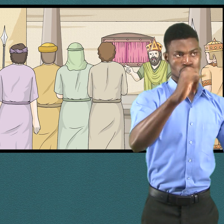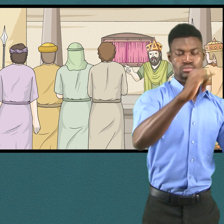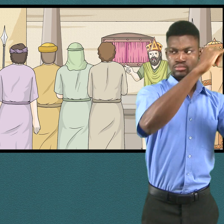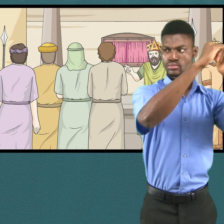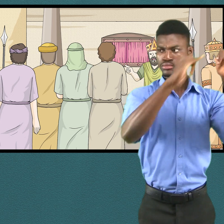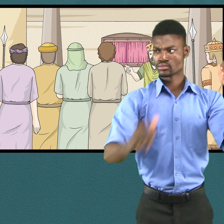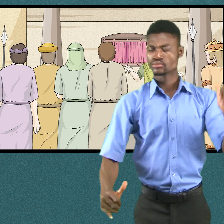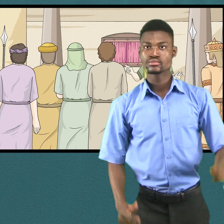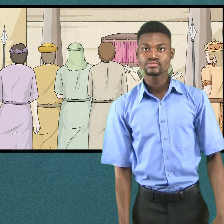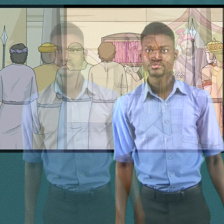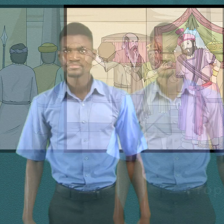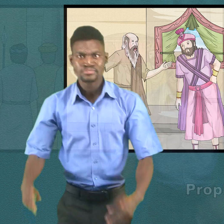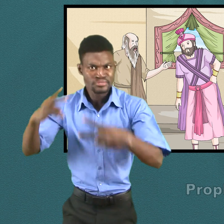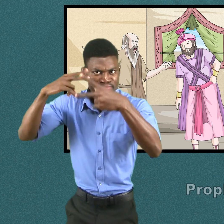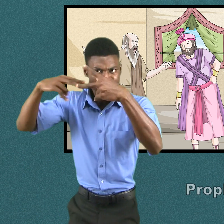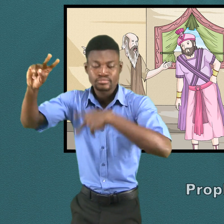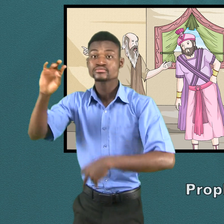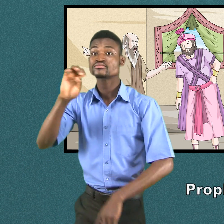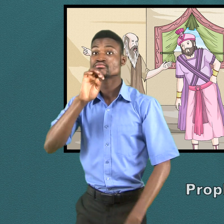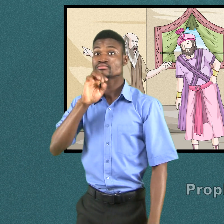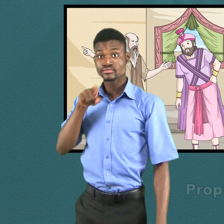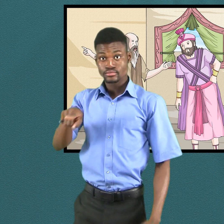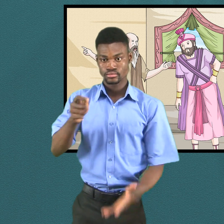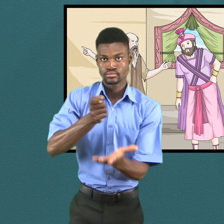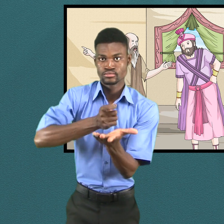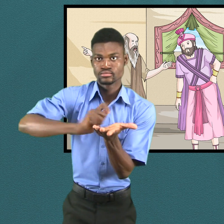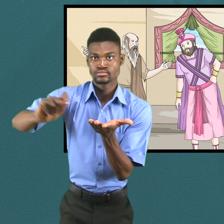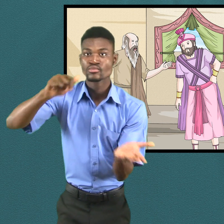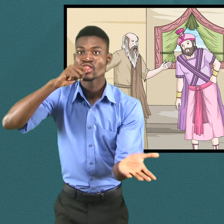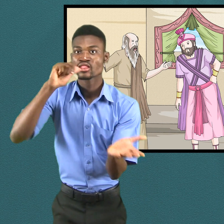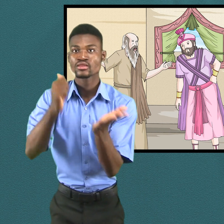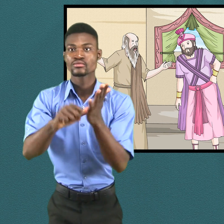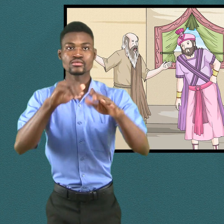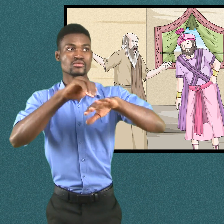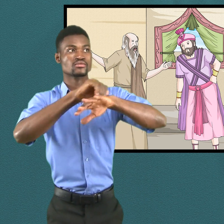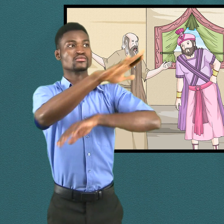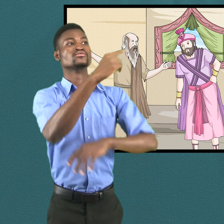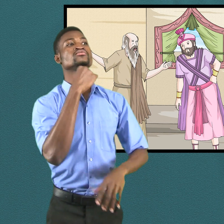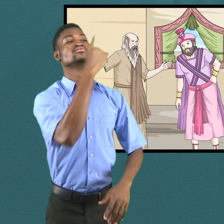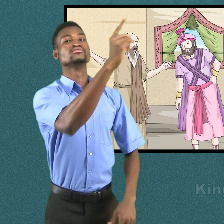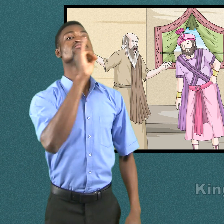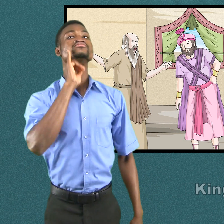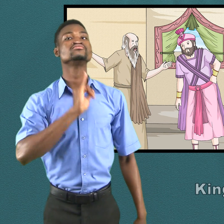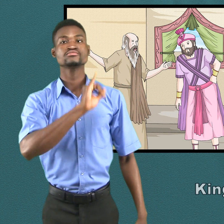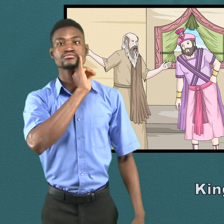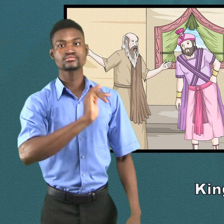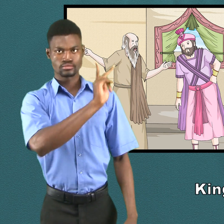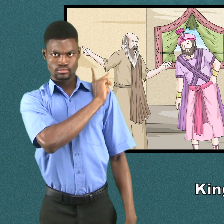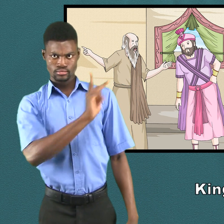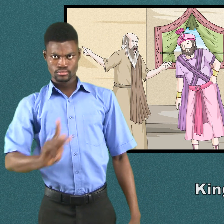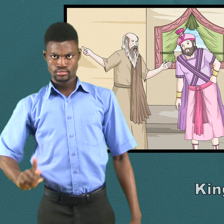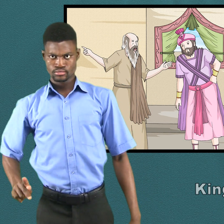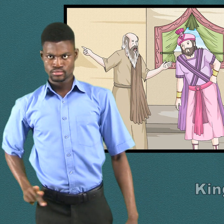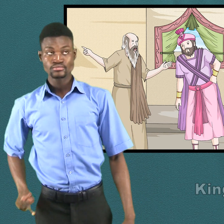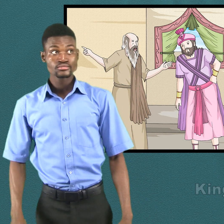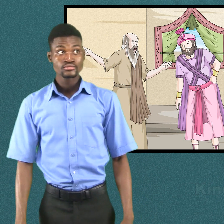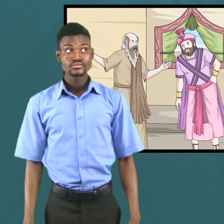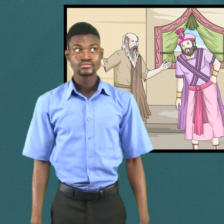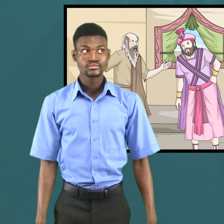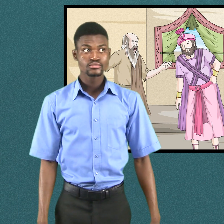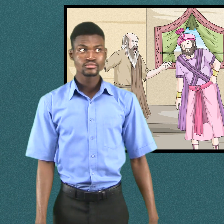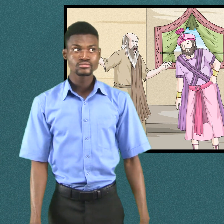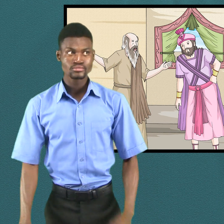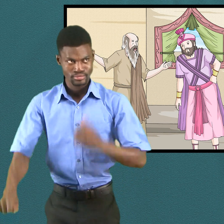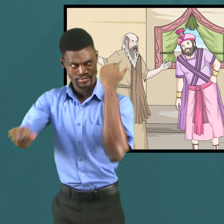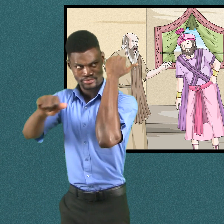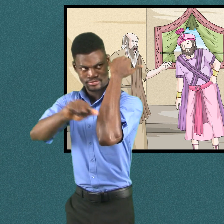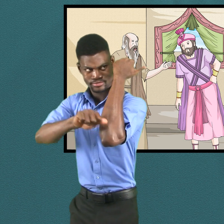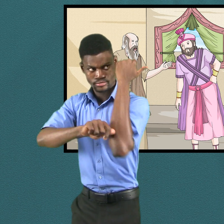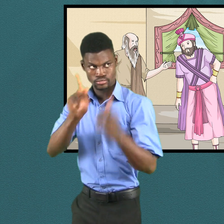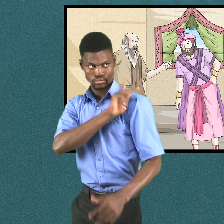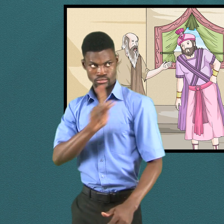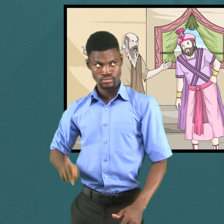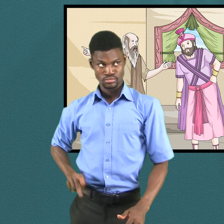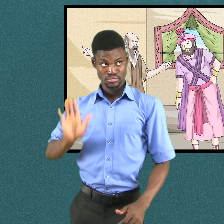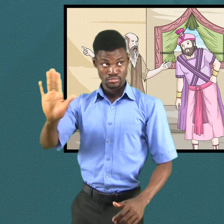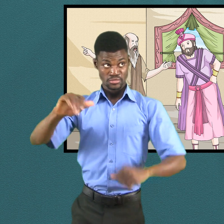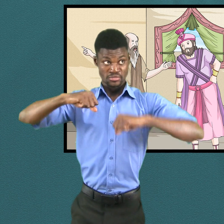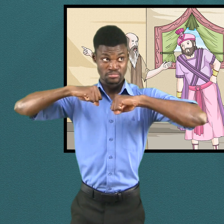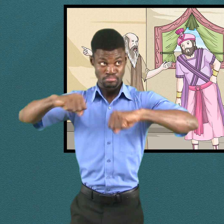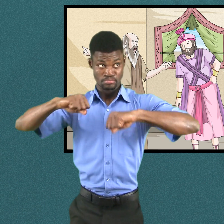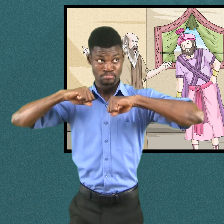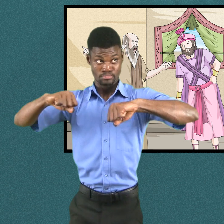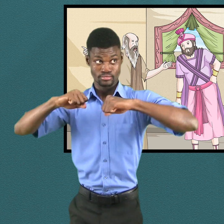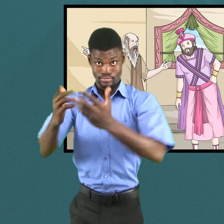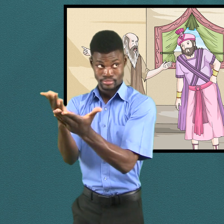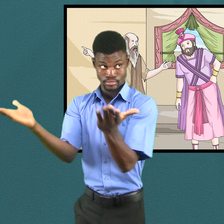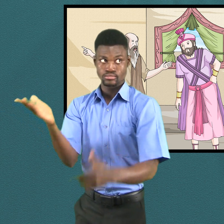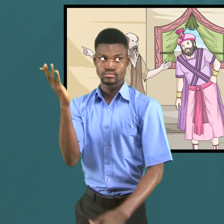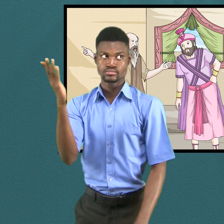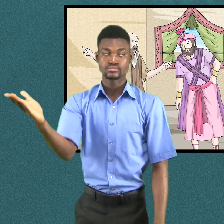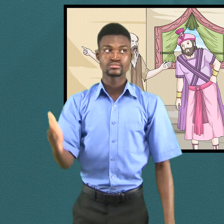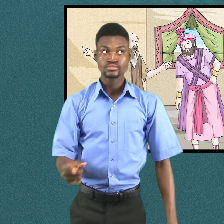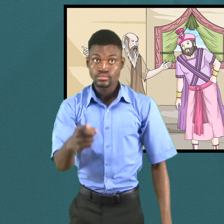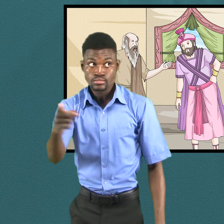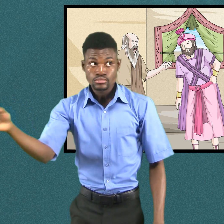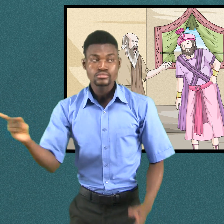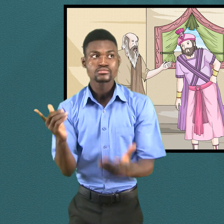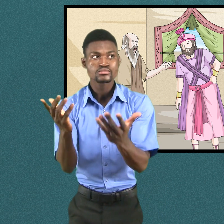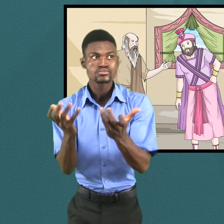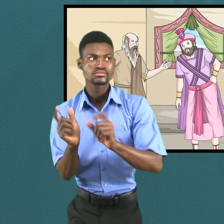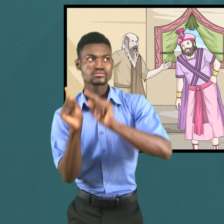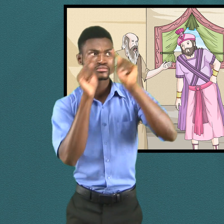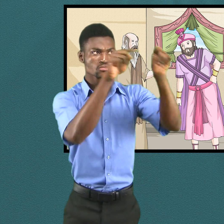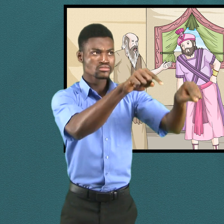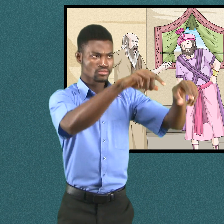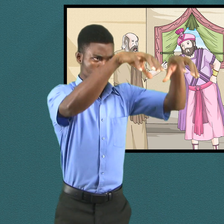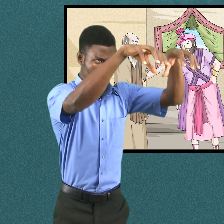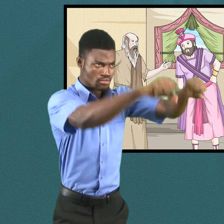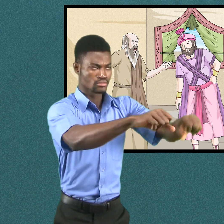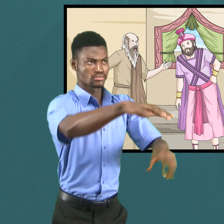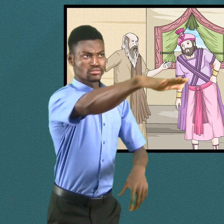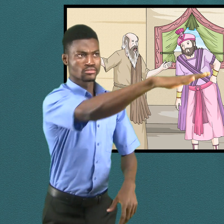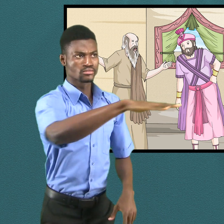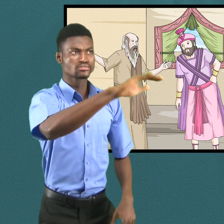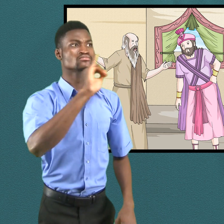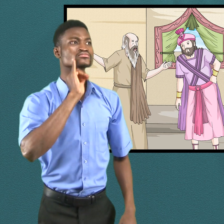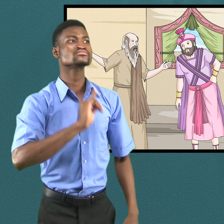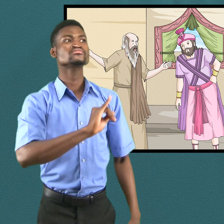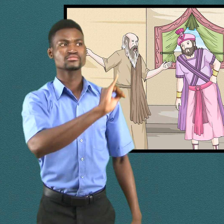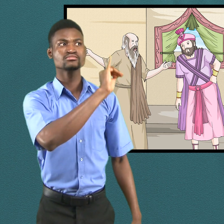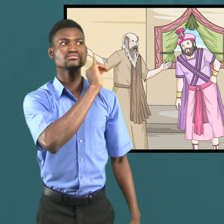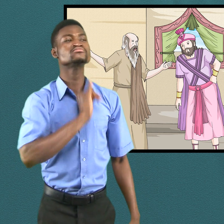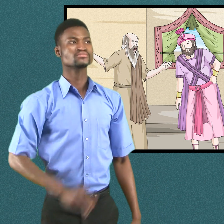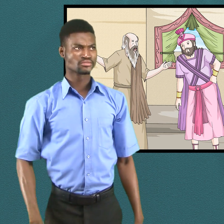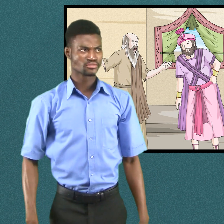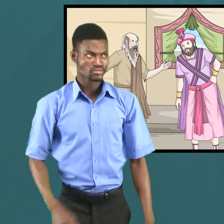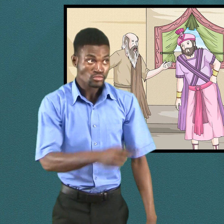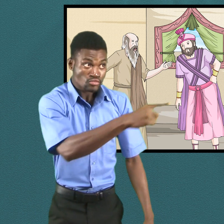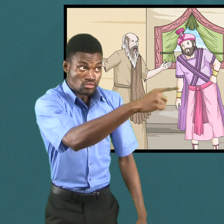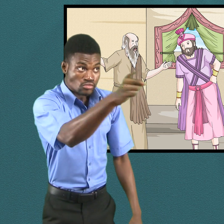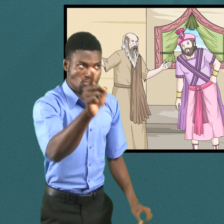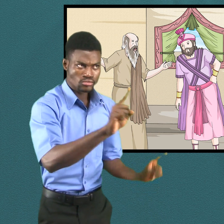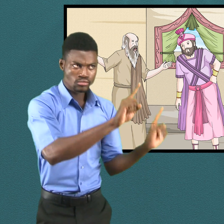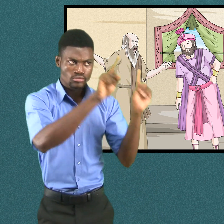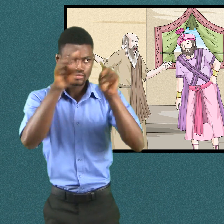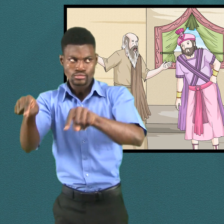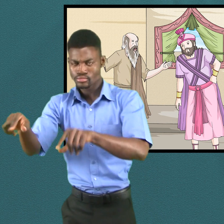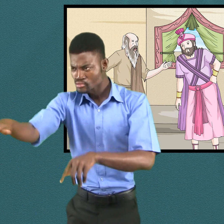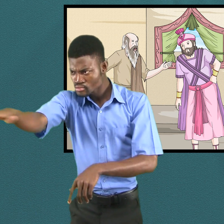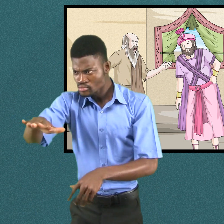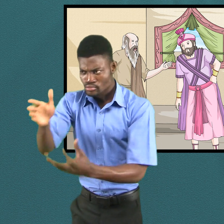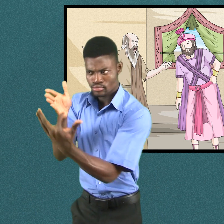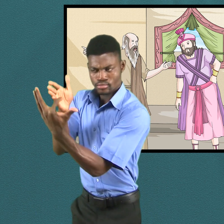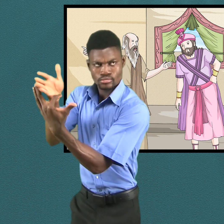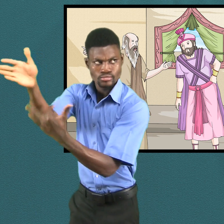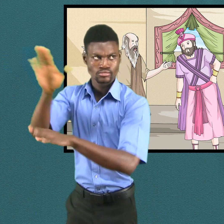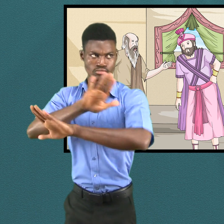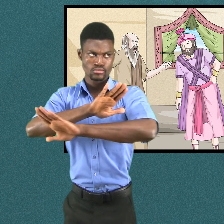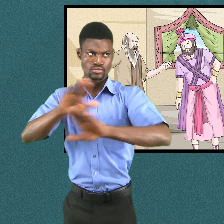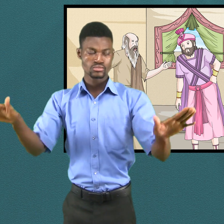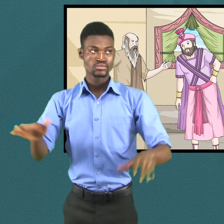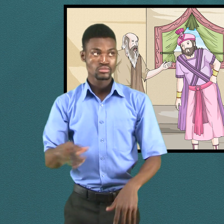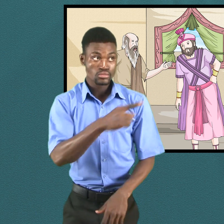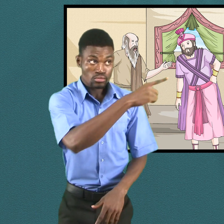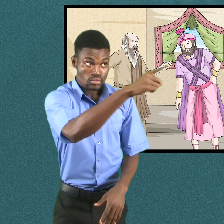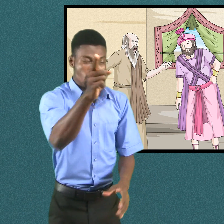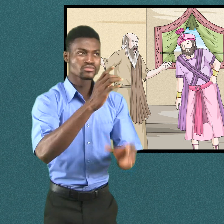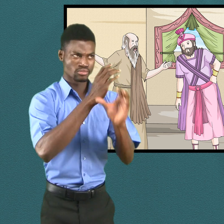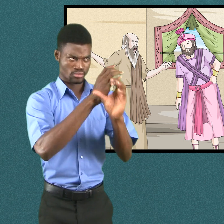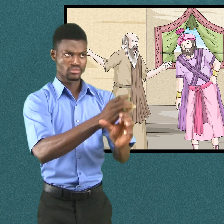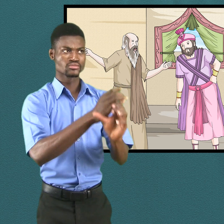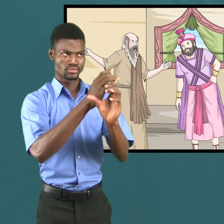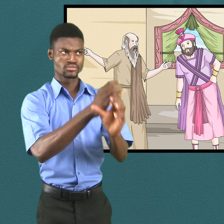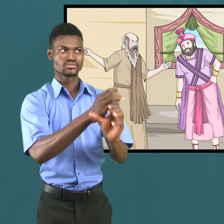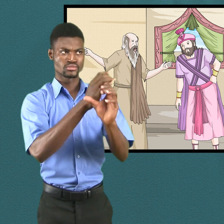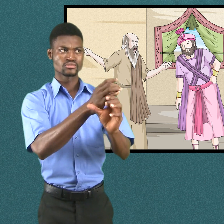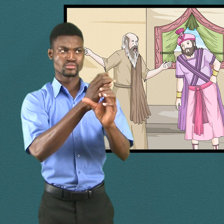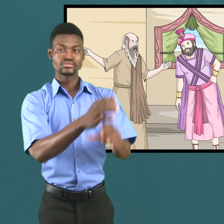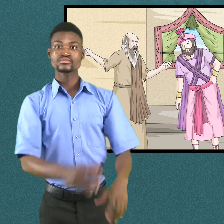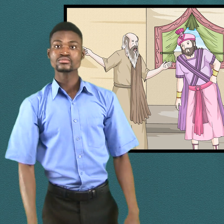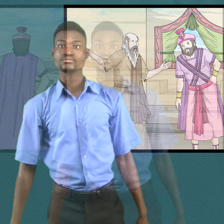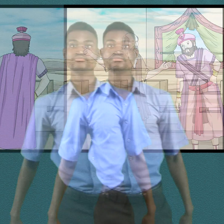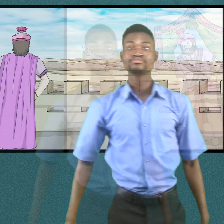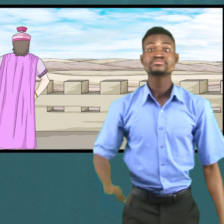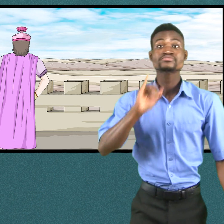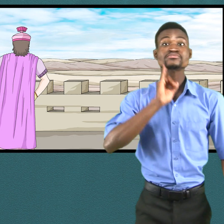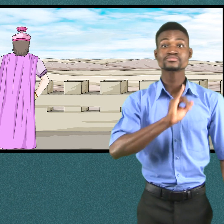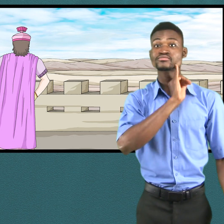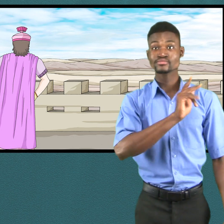Then the man of God sent word to the king of Israel: “Be careful passing by this place, for the Arameans are going down there.”